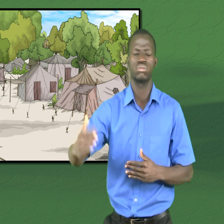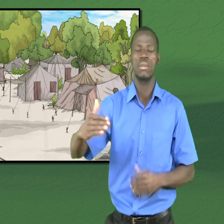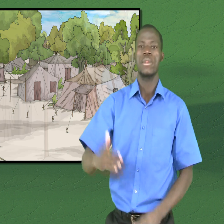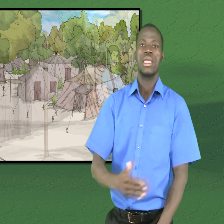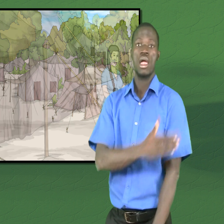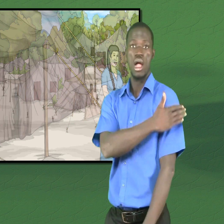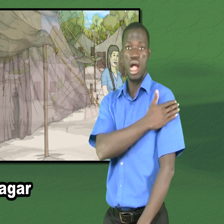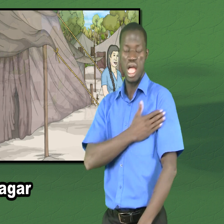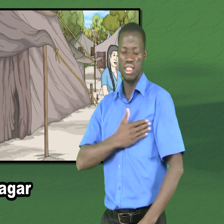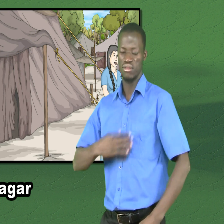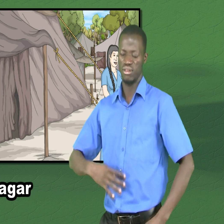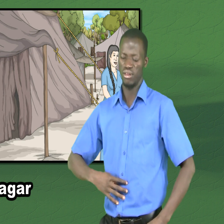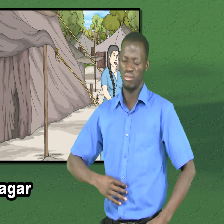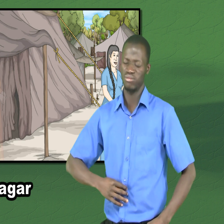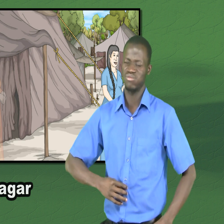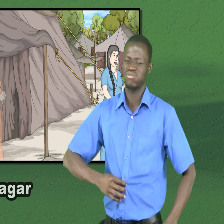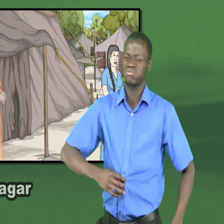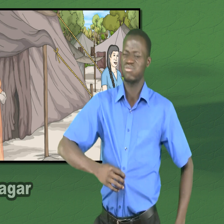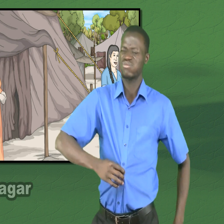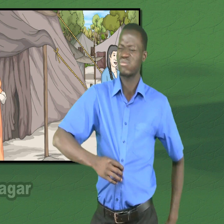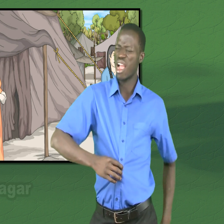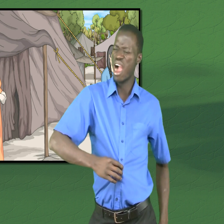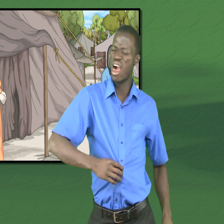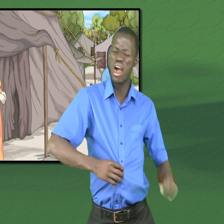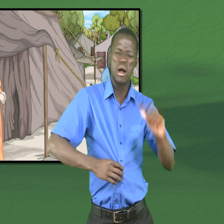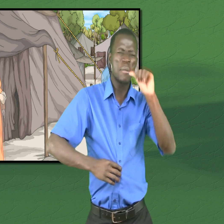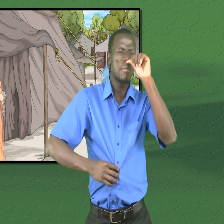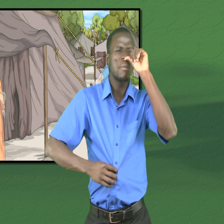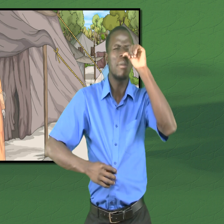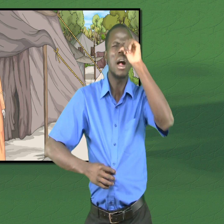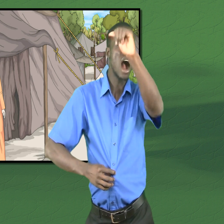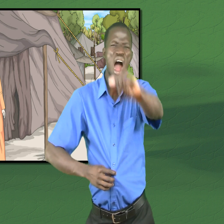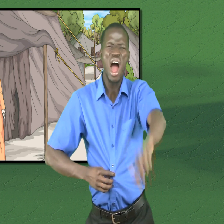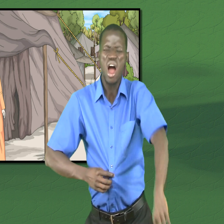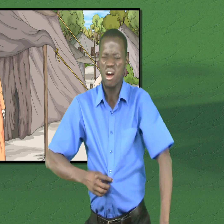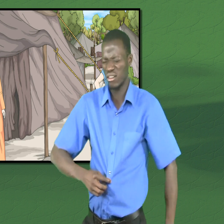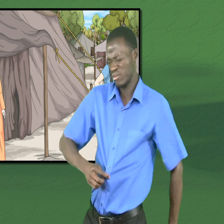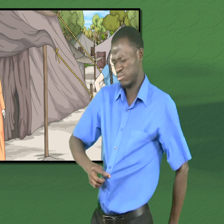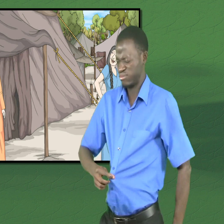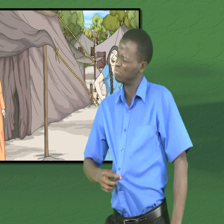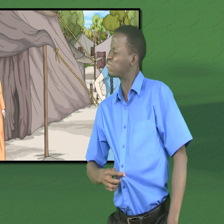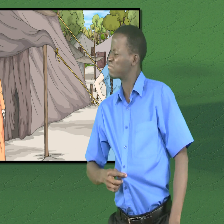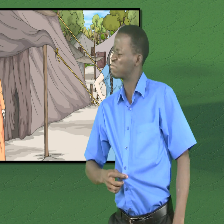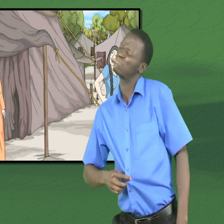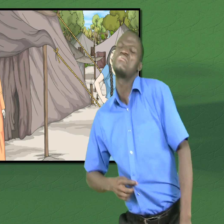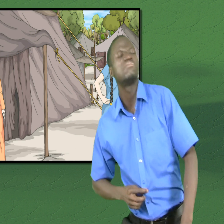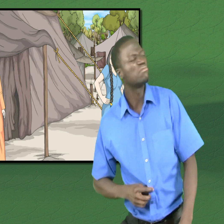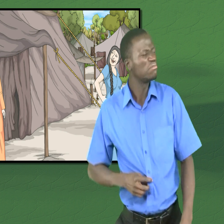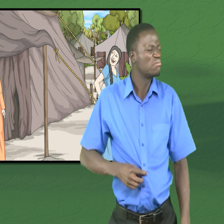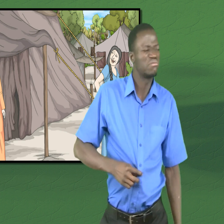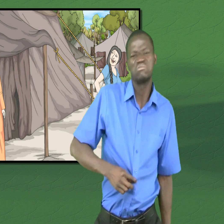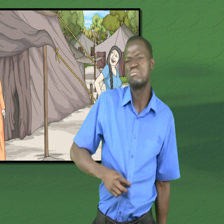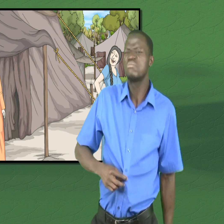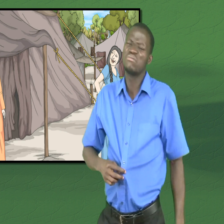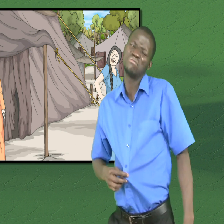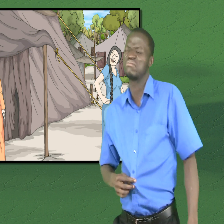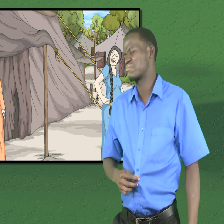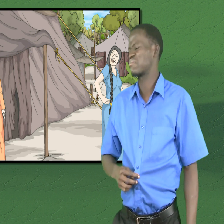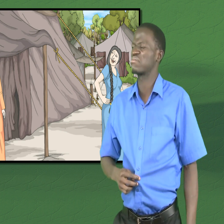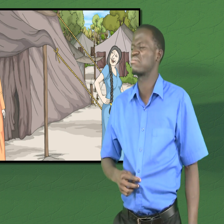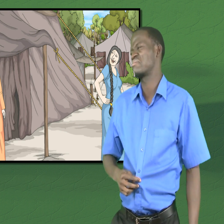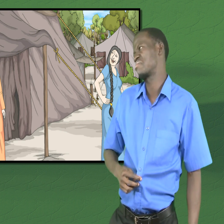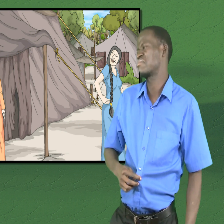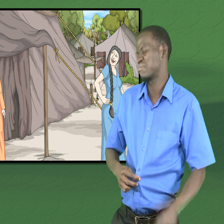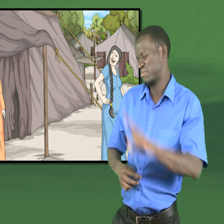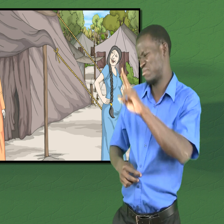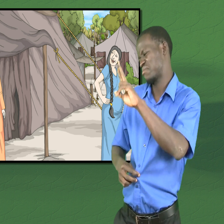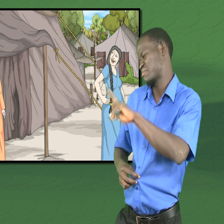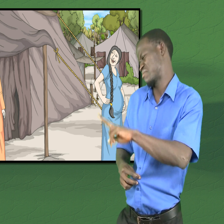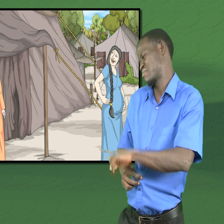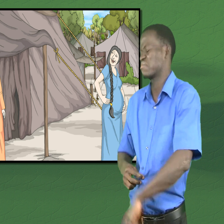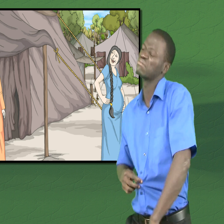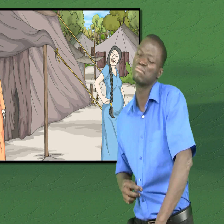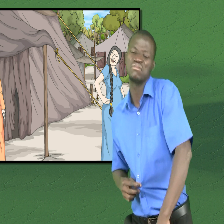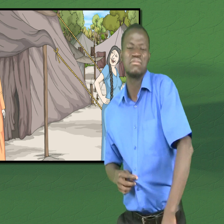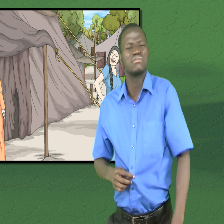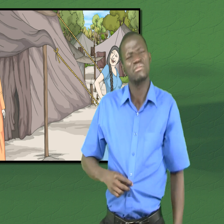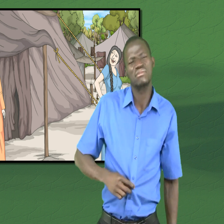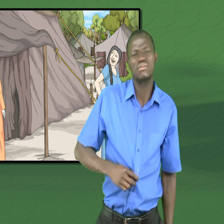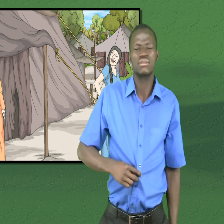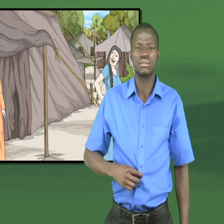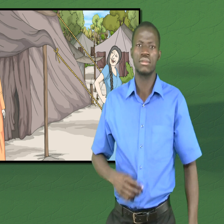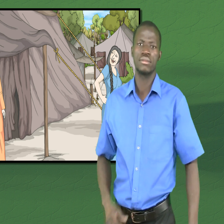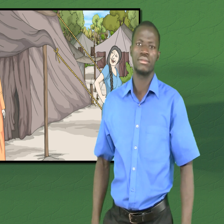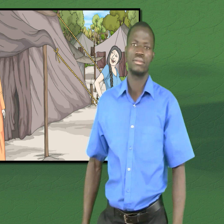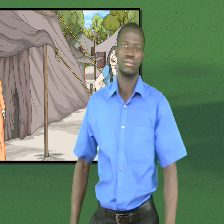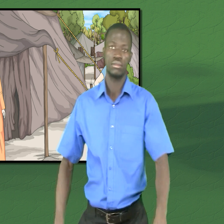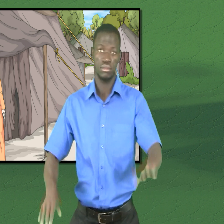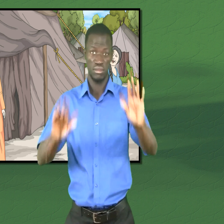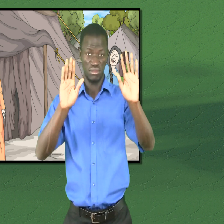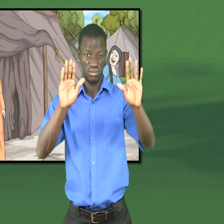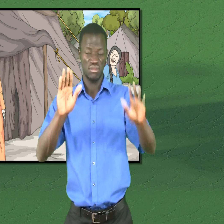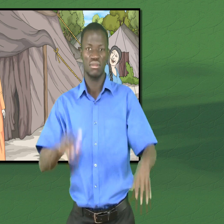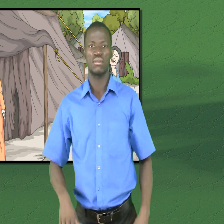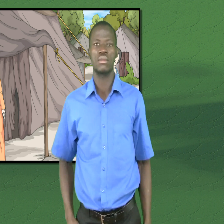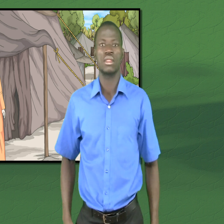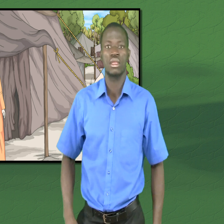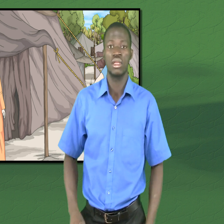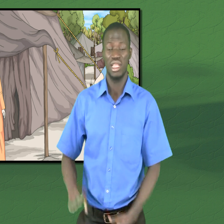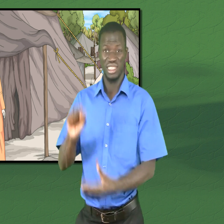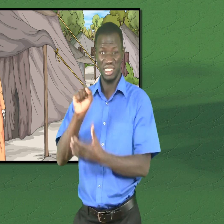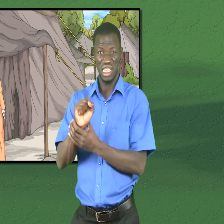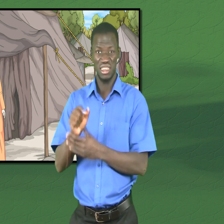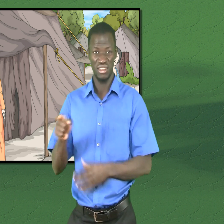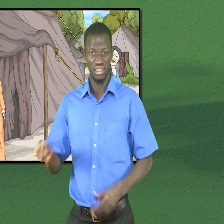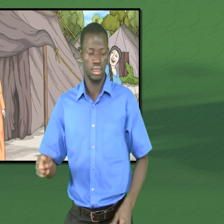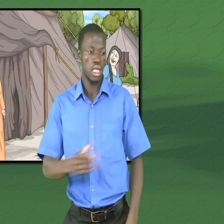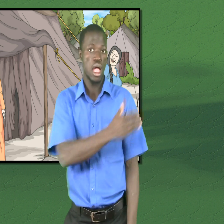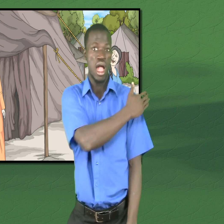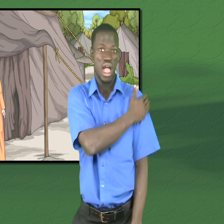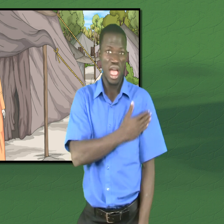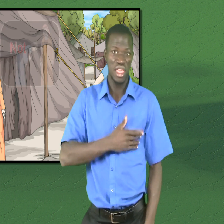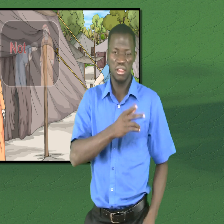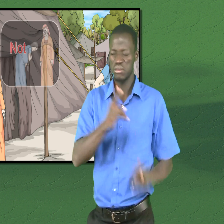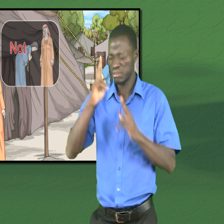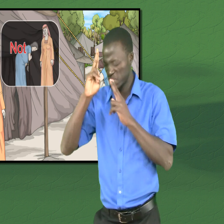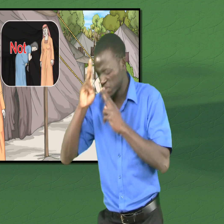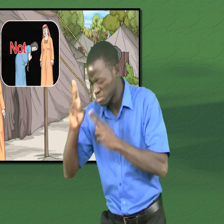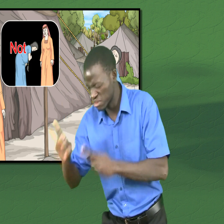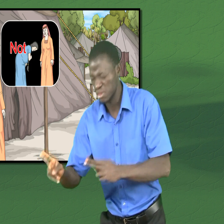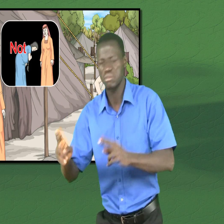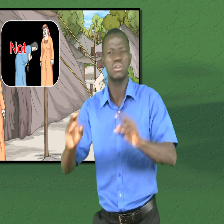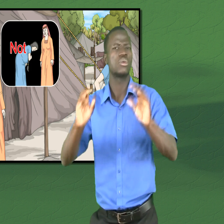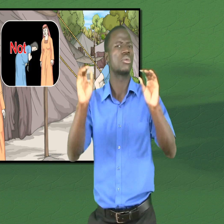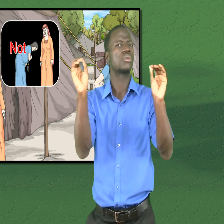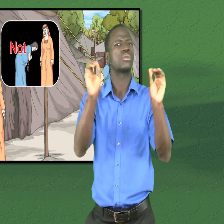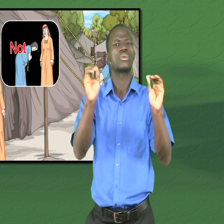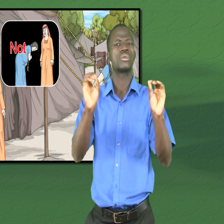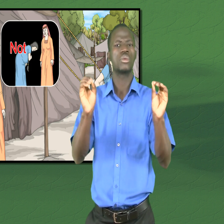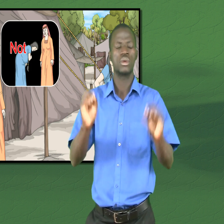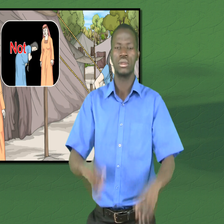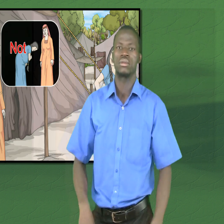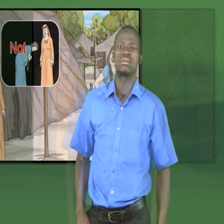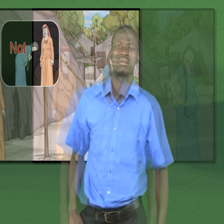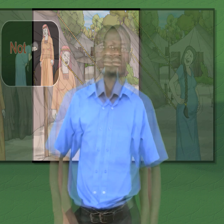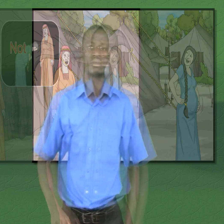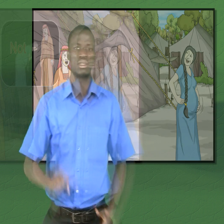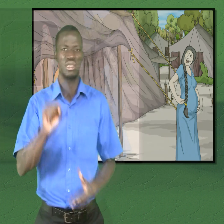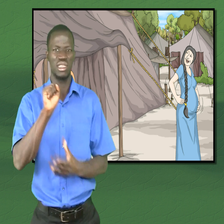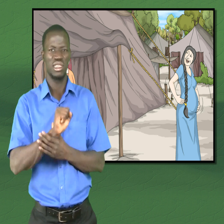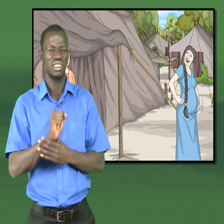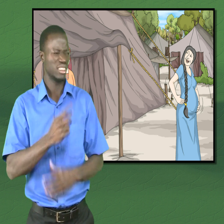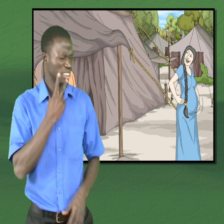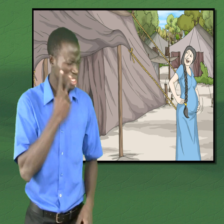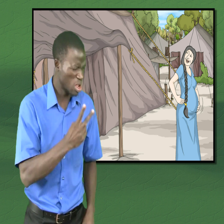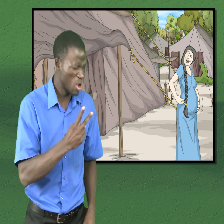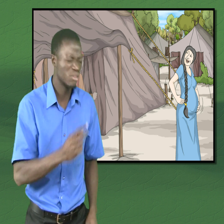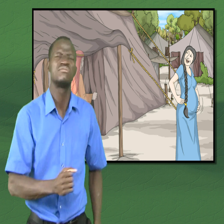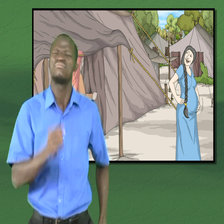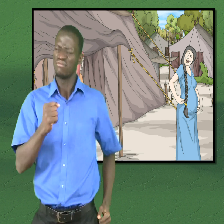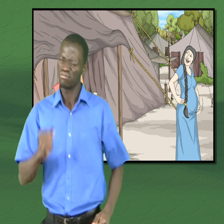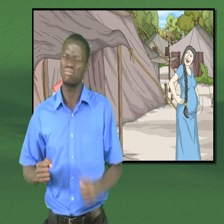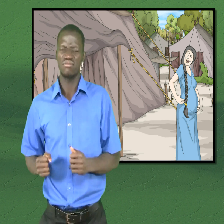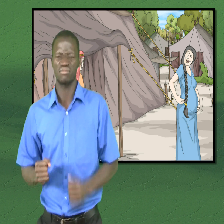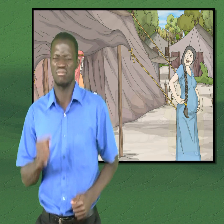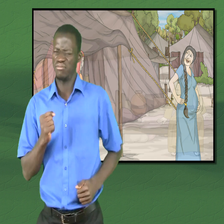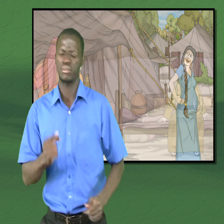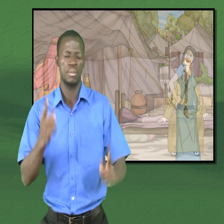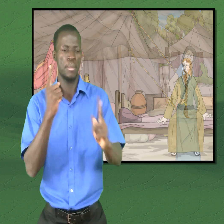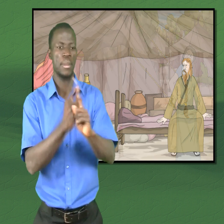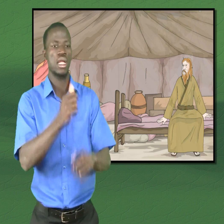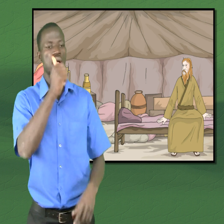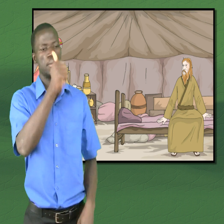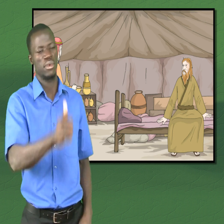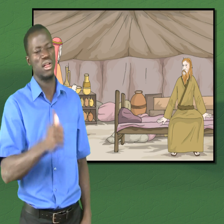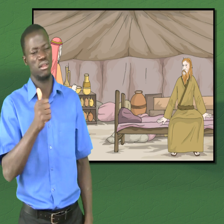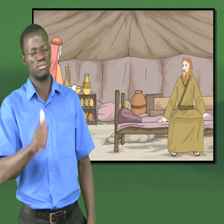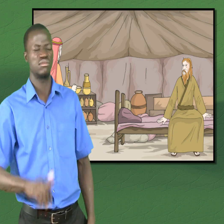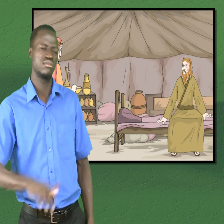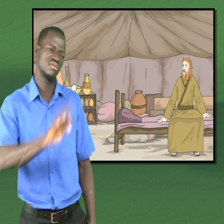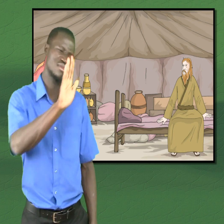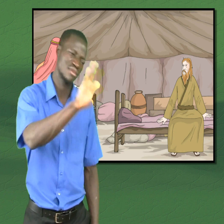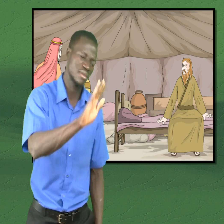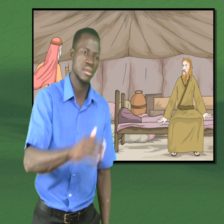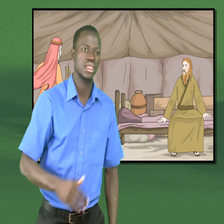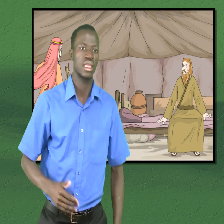But when Hagar realized that she was pregnant, she began to despise her mistress.